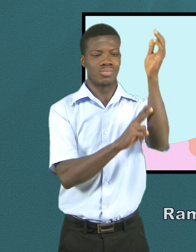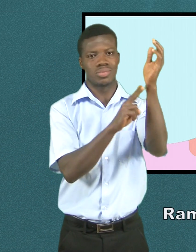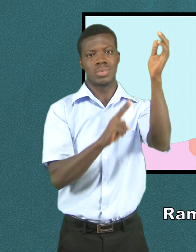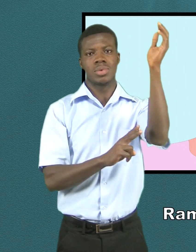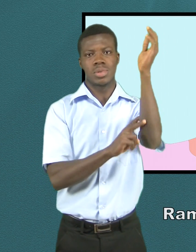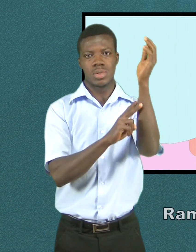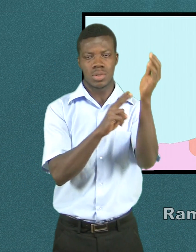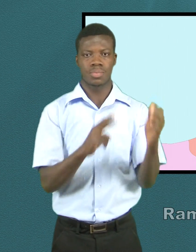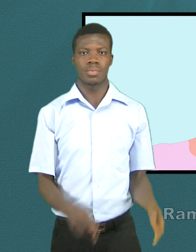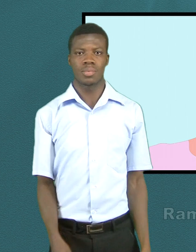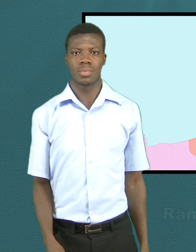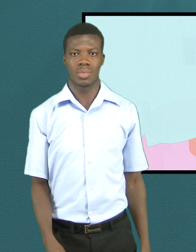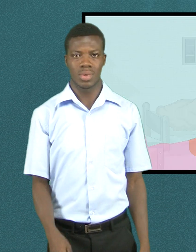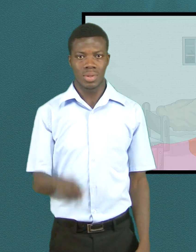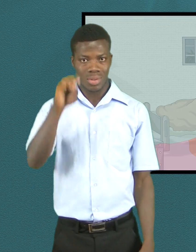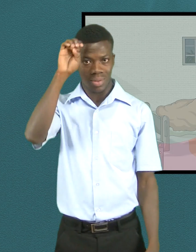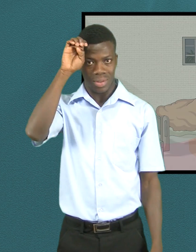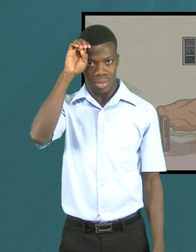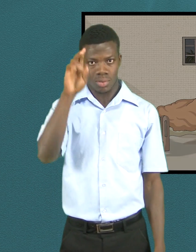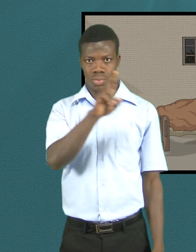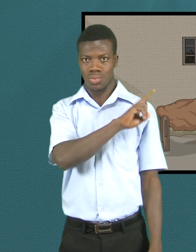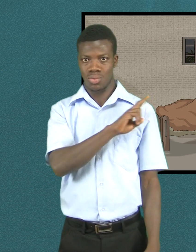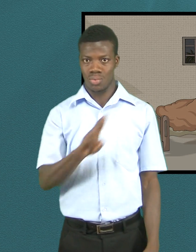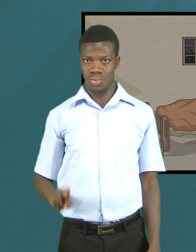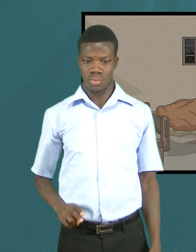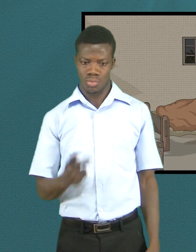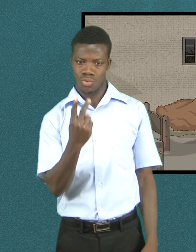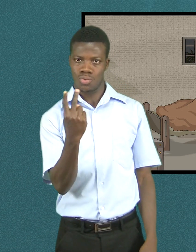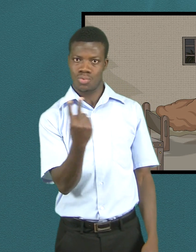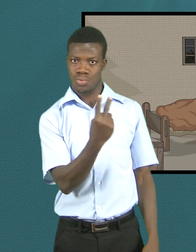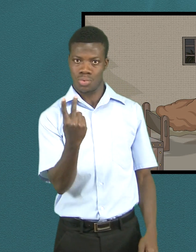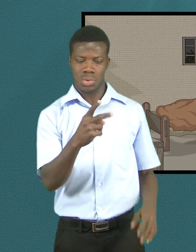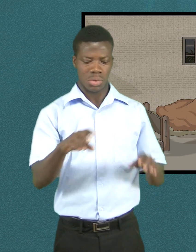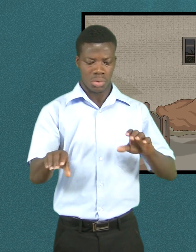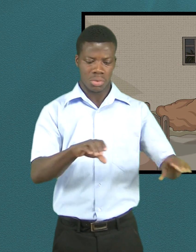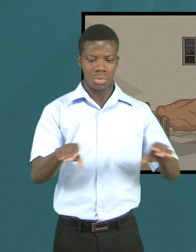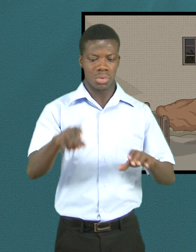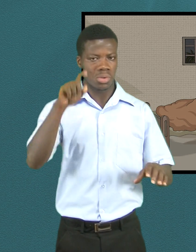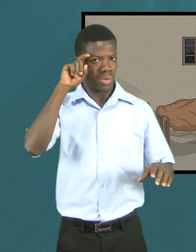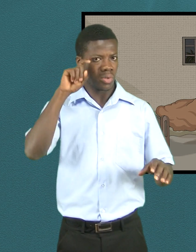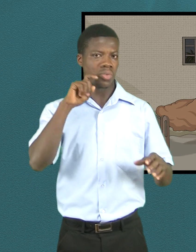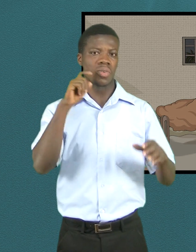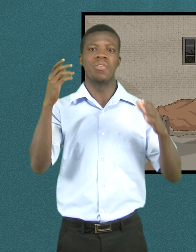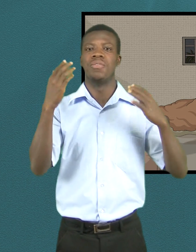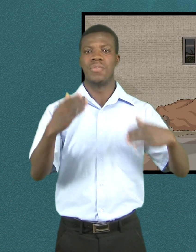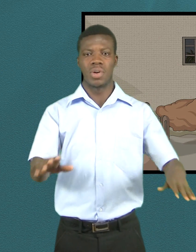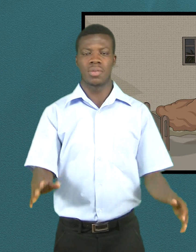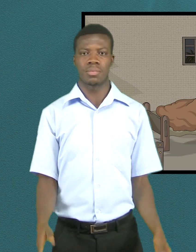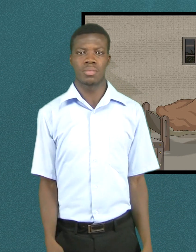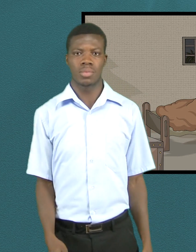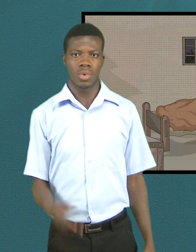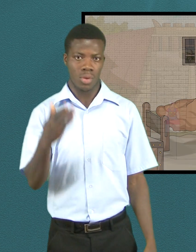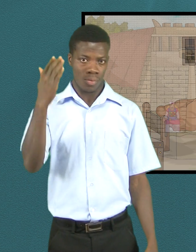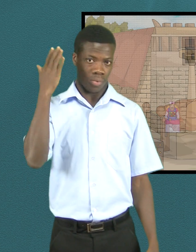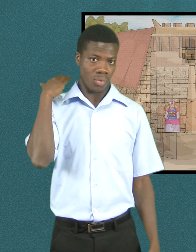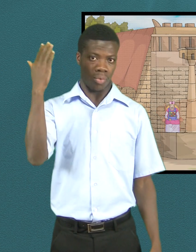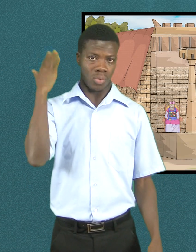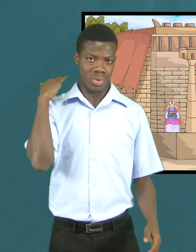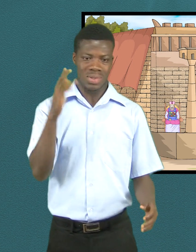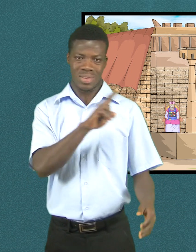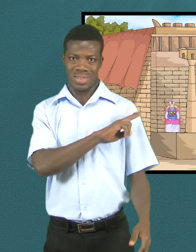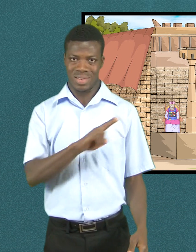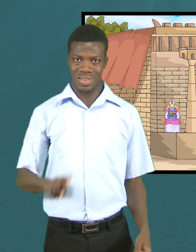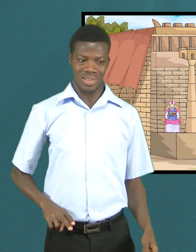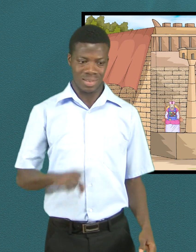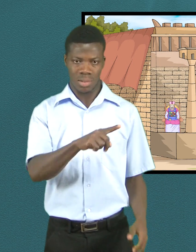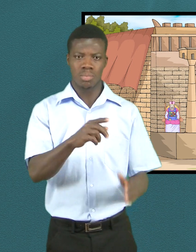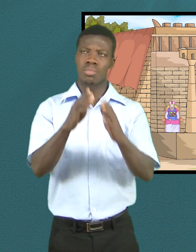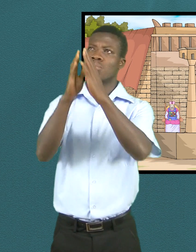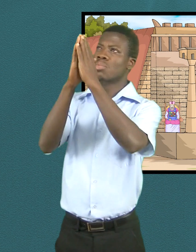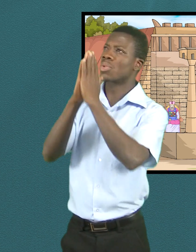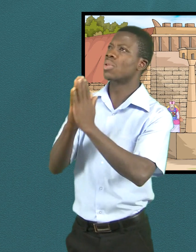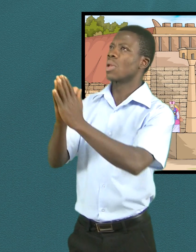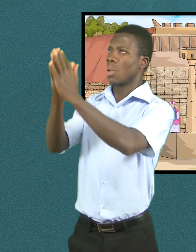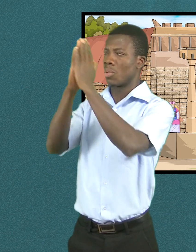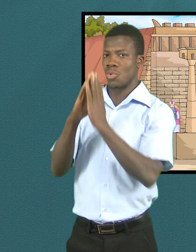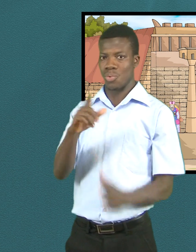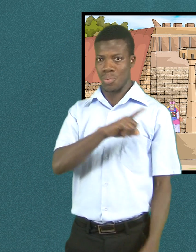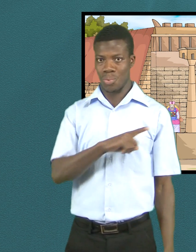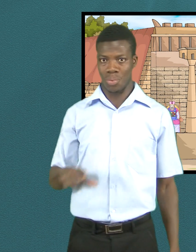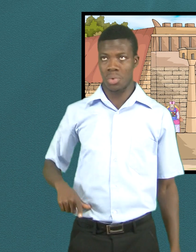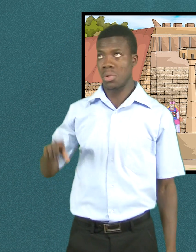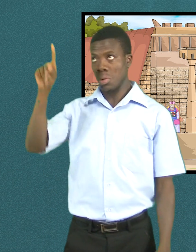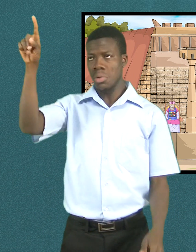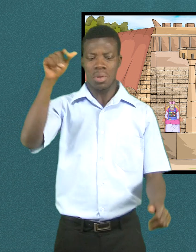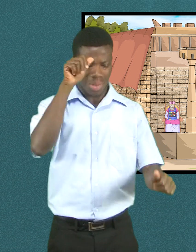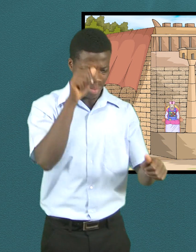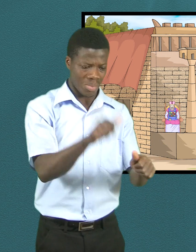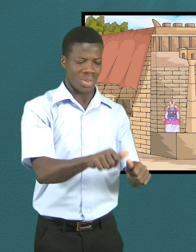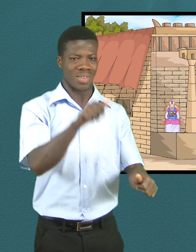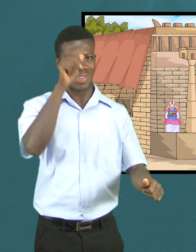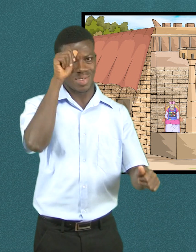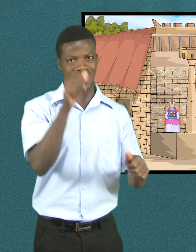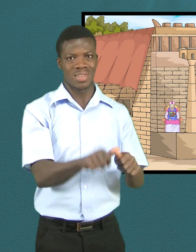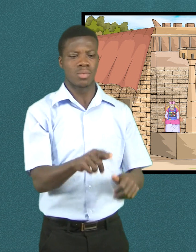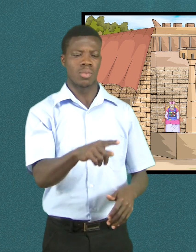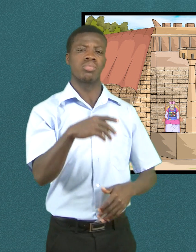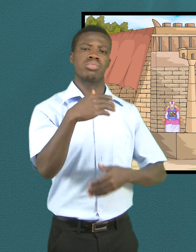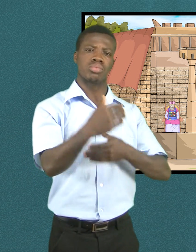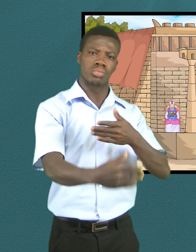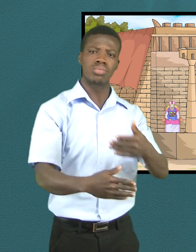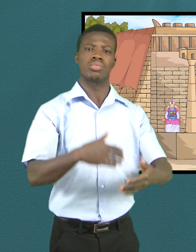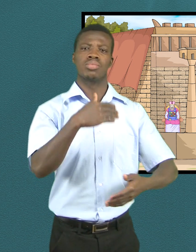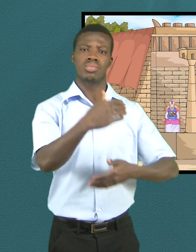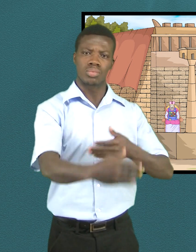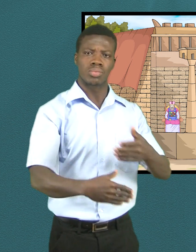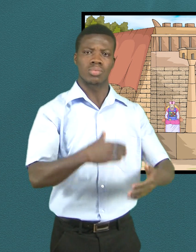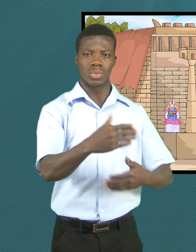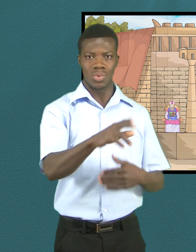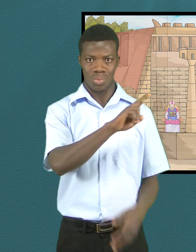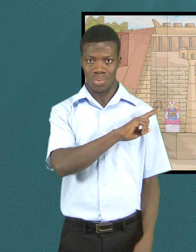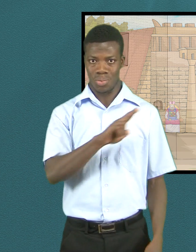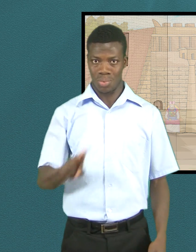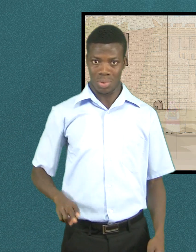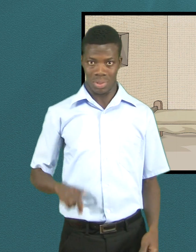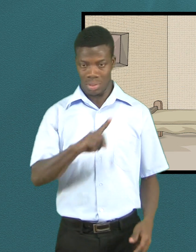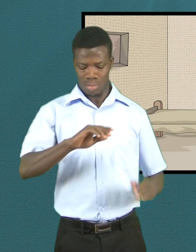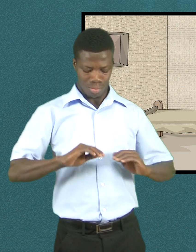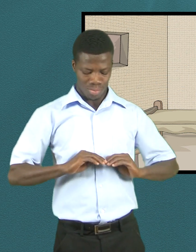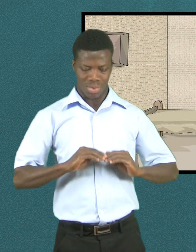And Elkanah had relations with his wife Hannah, and the LORD remembered her.